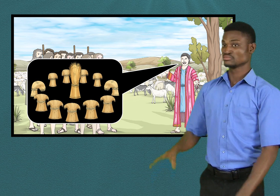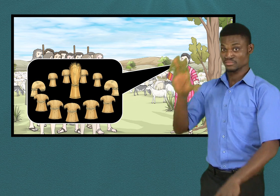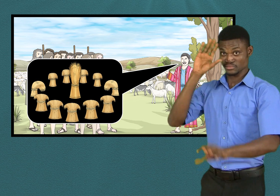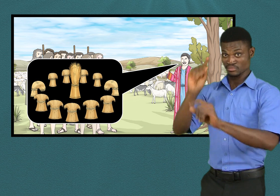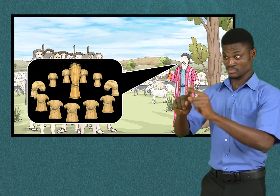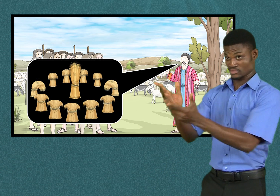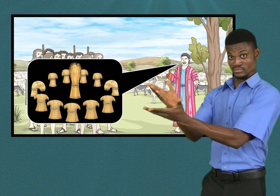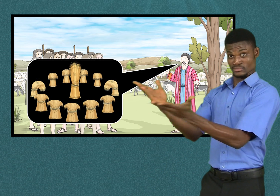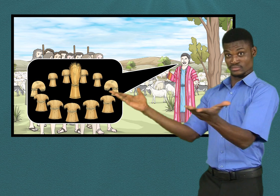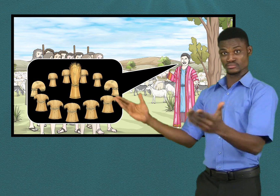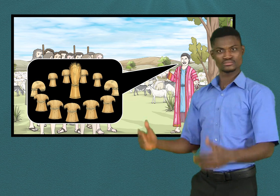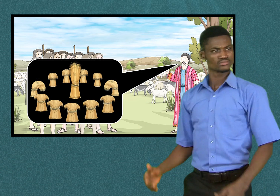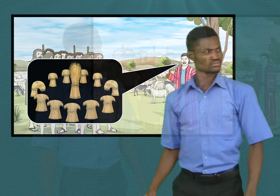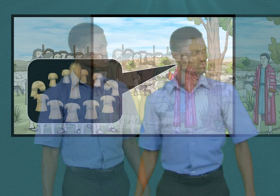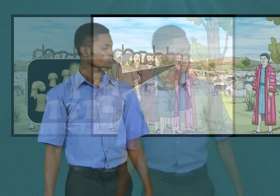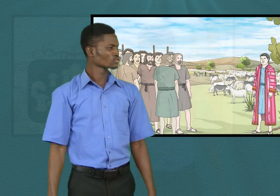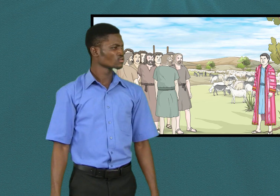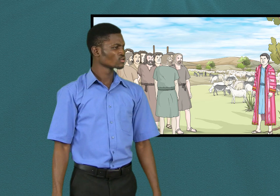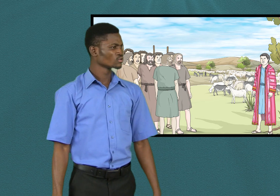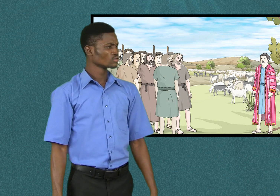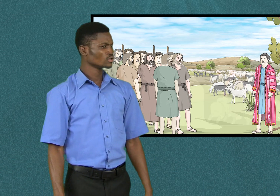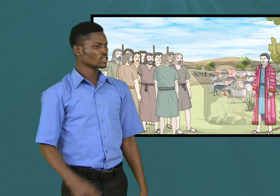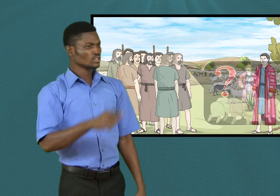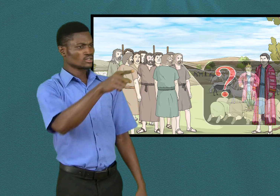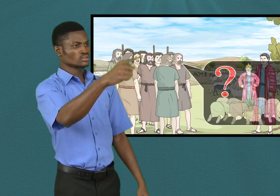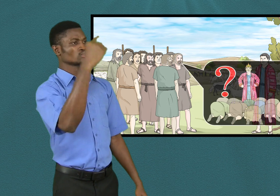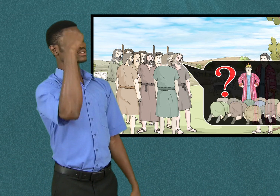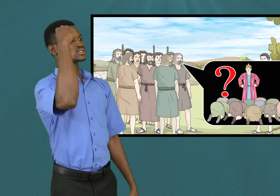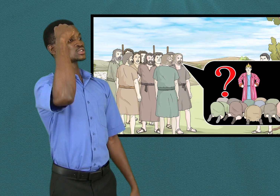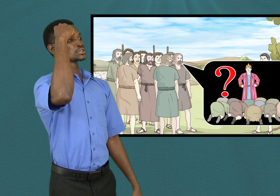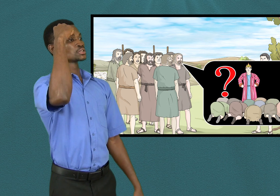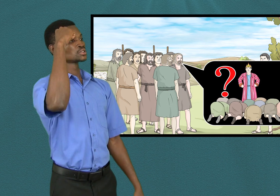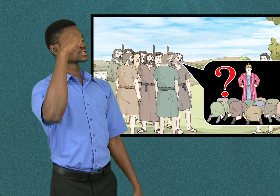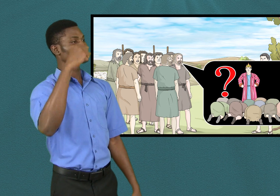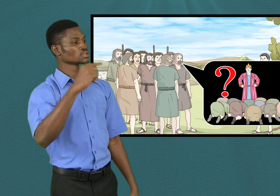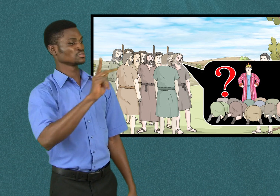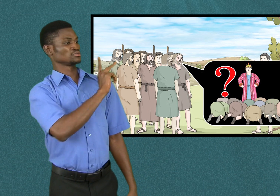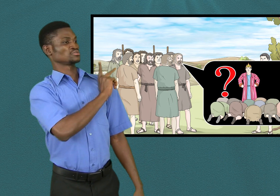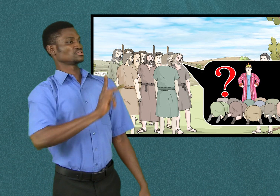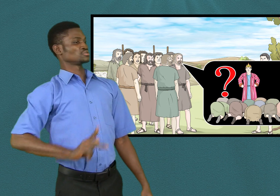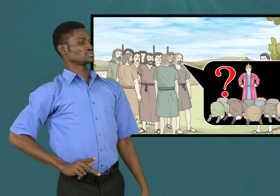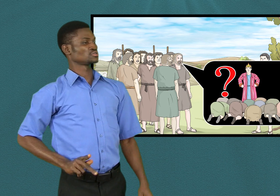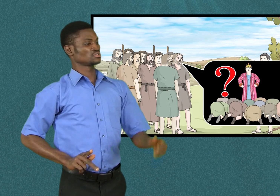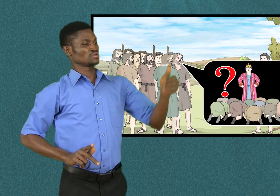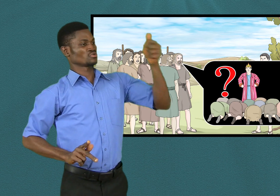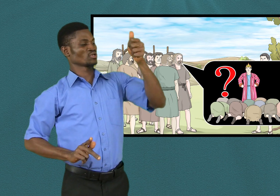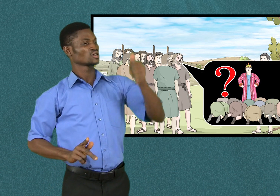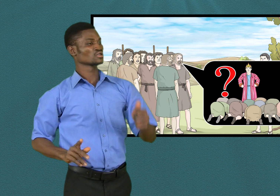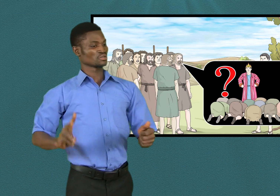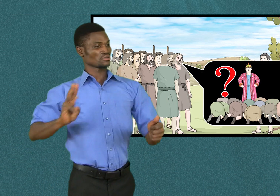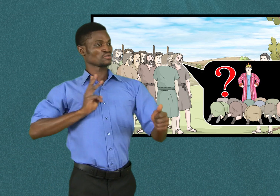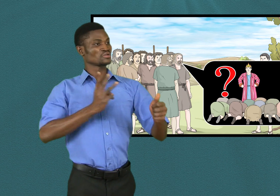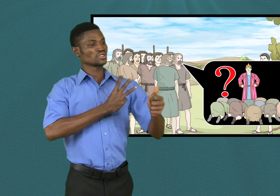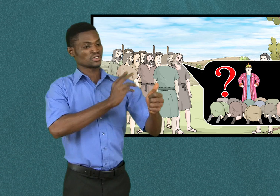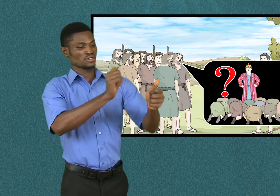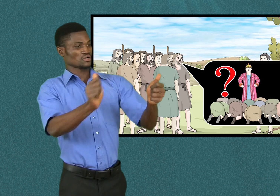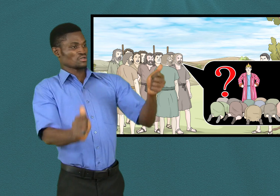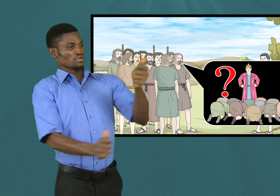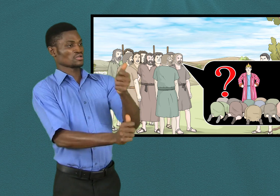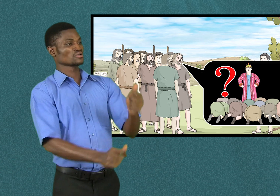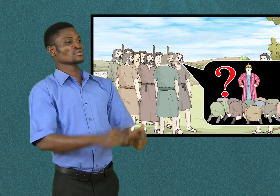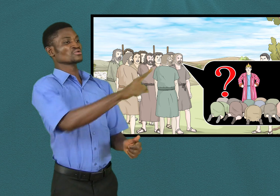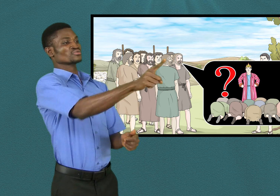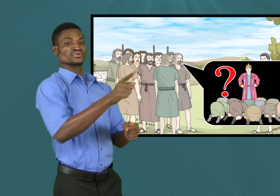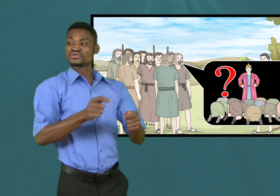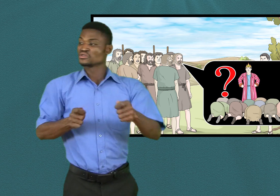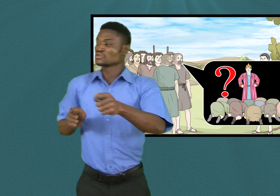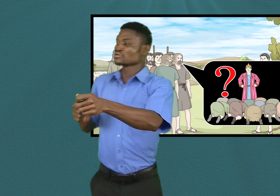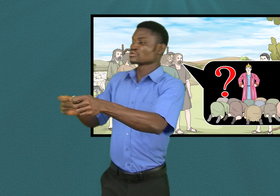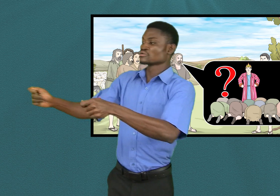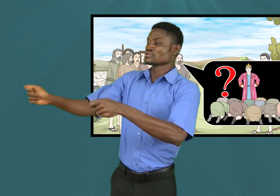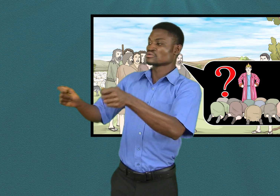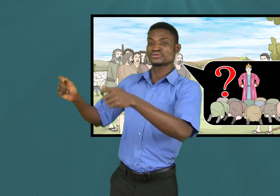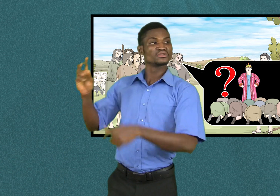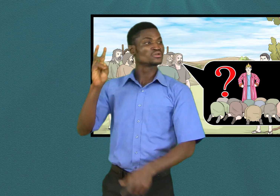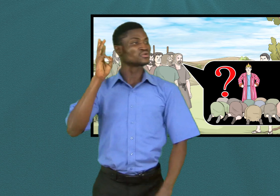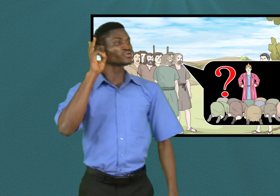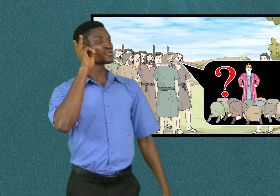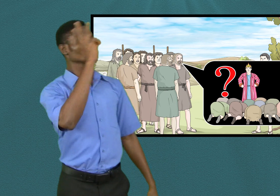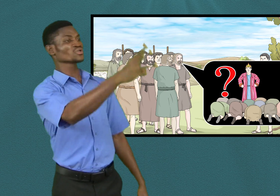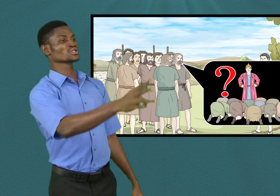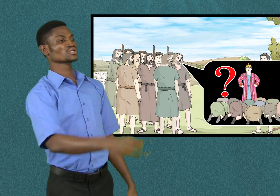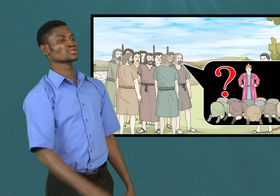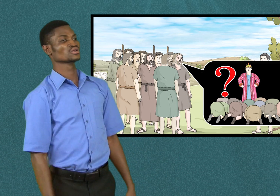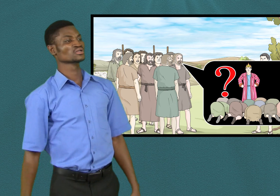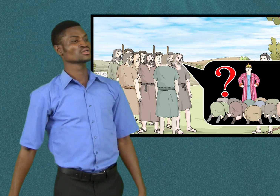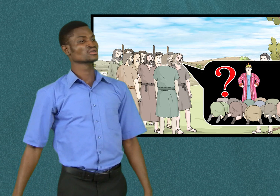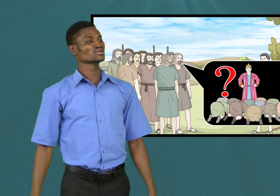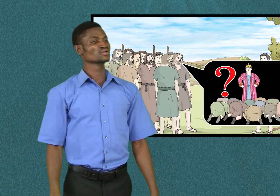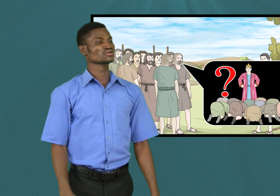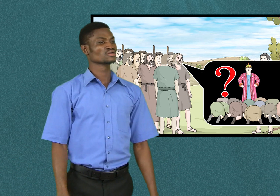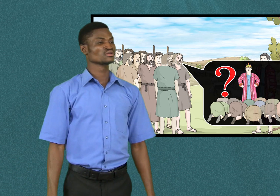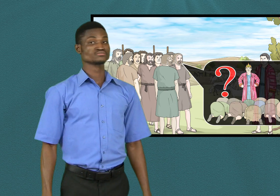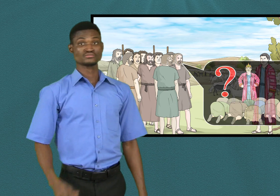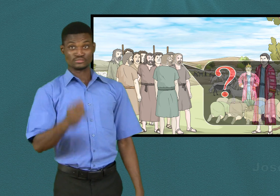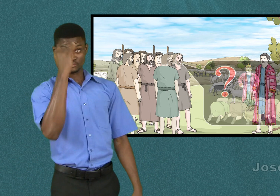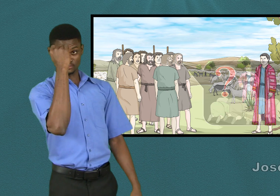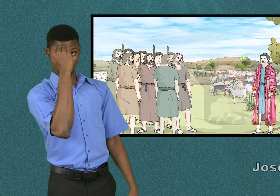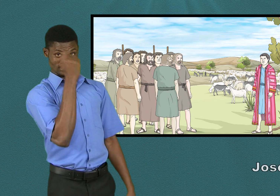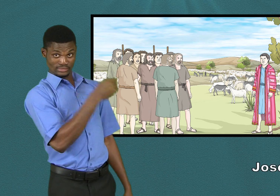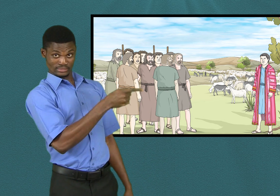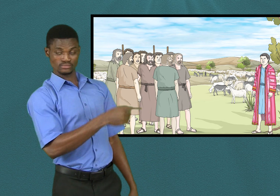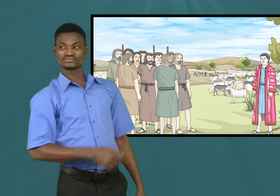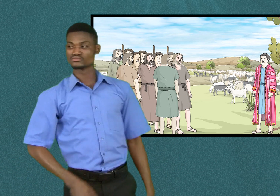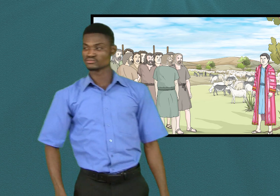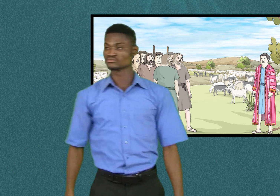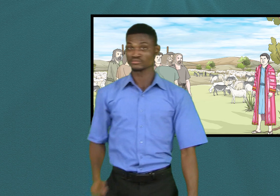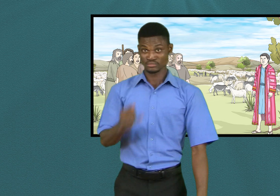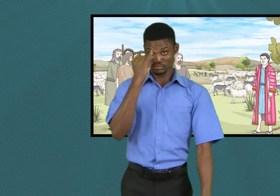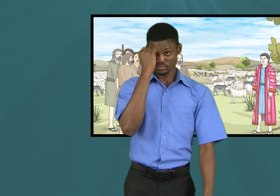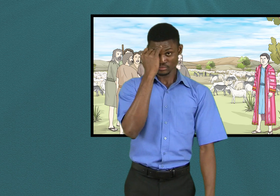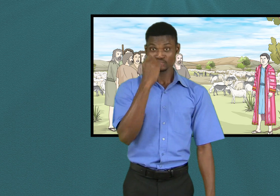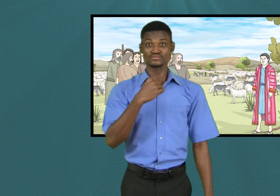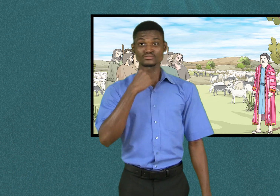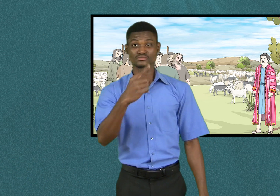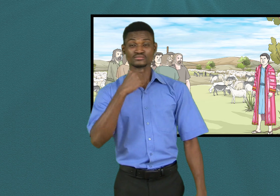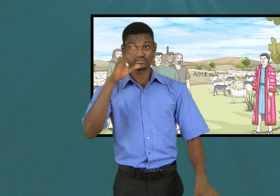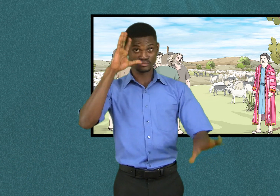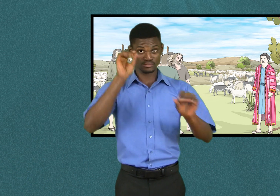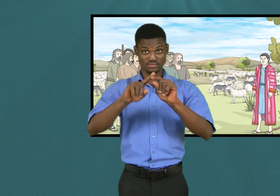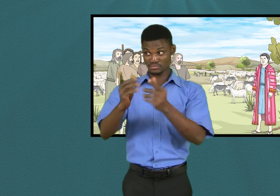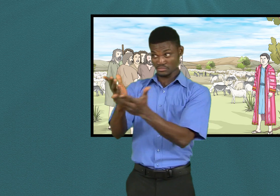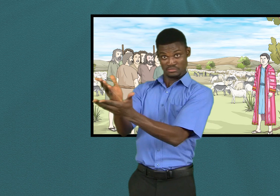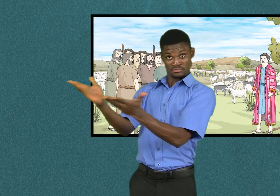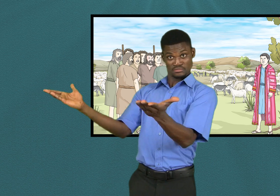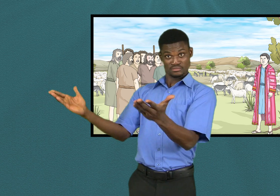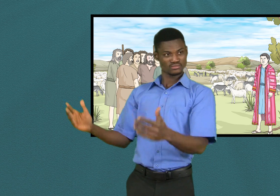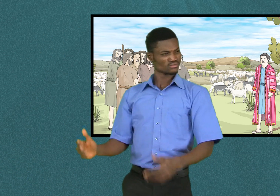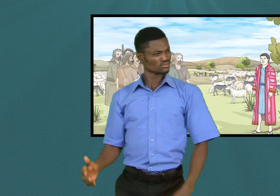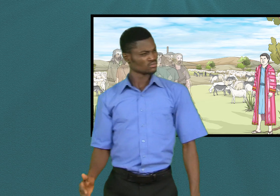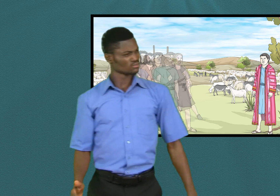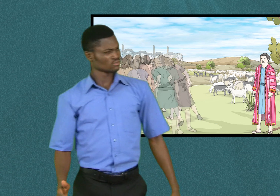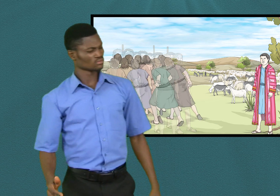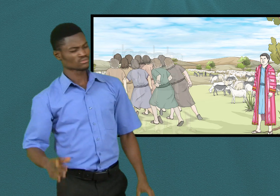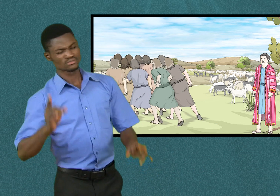“Do you intend to reign over us?” his brothers asked. “Will you actually rule us?”